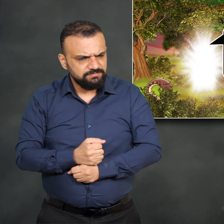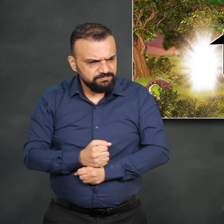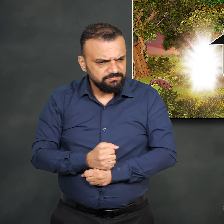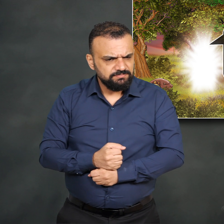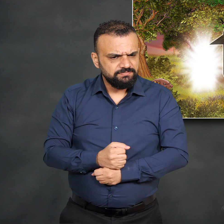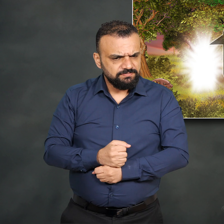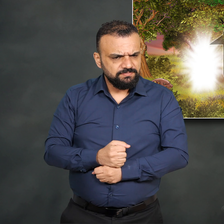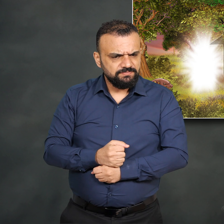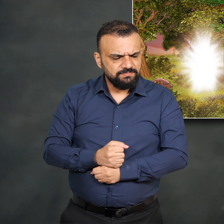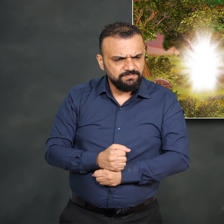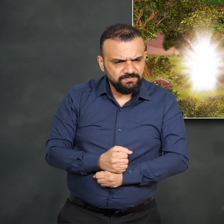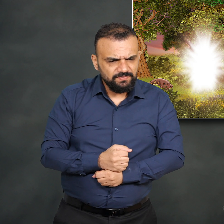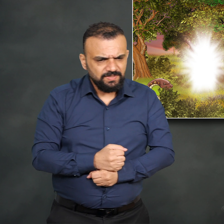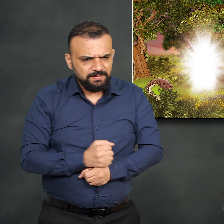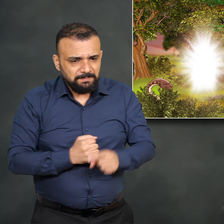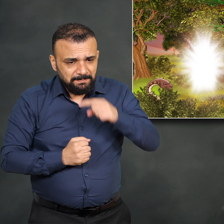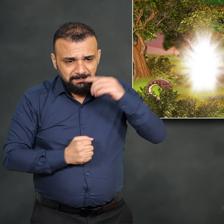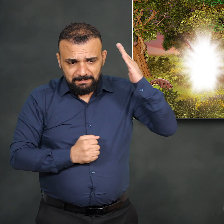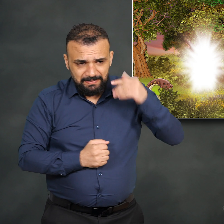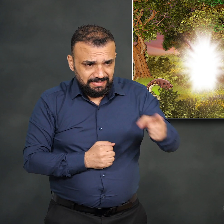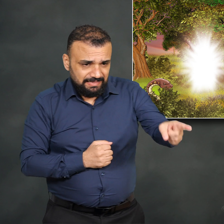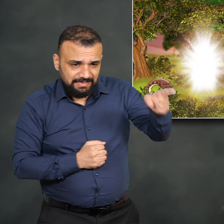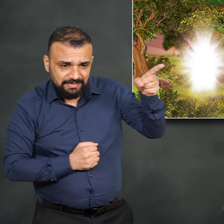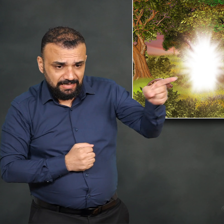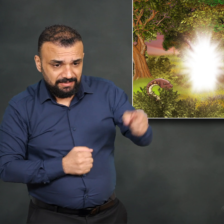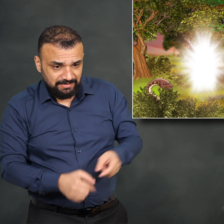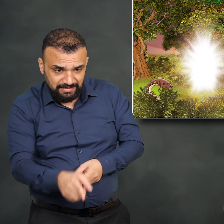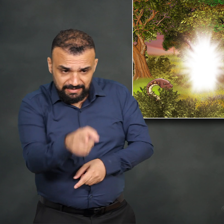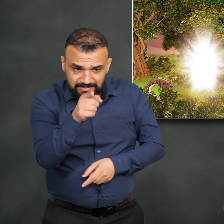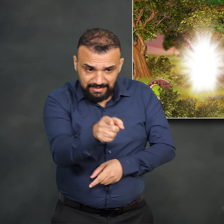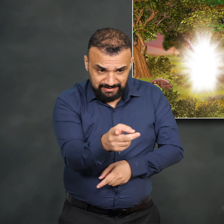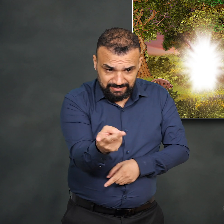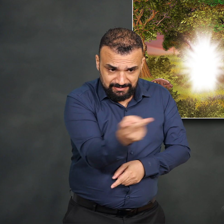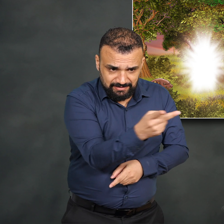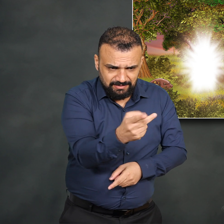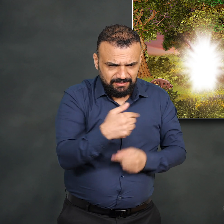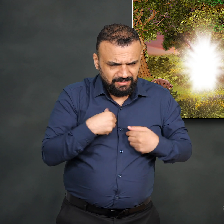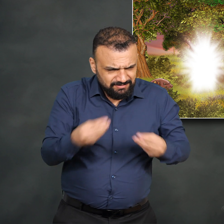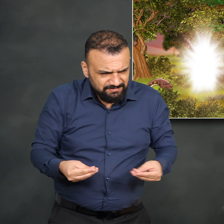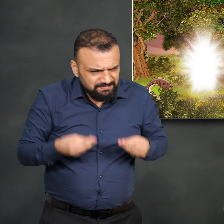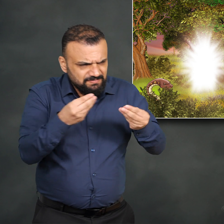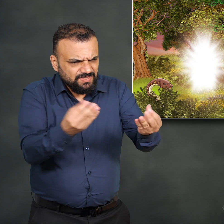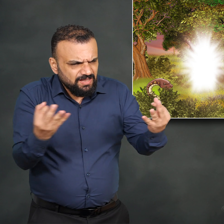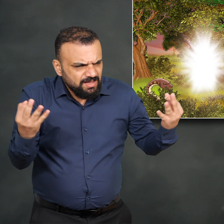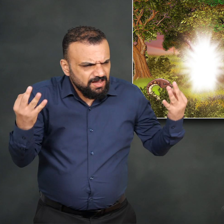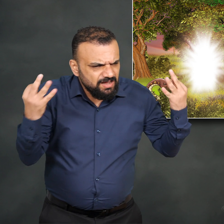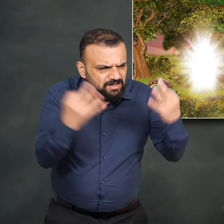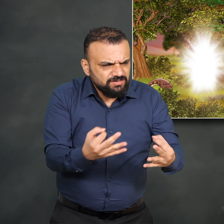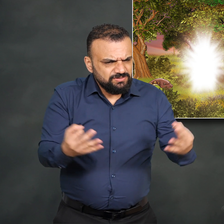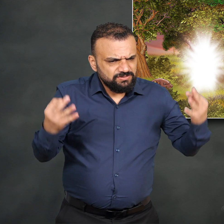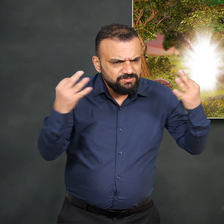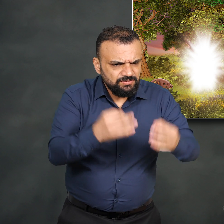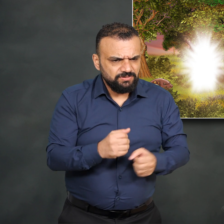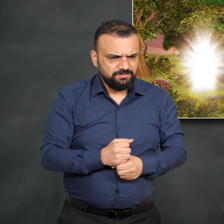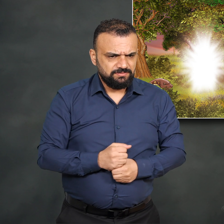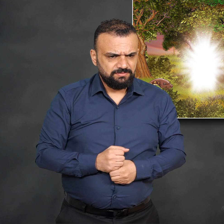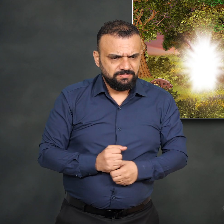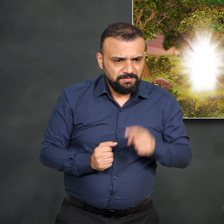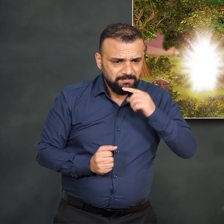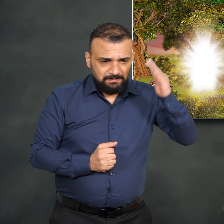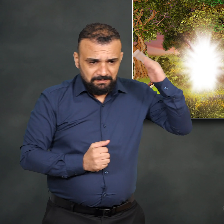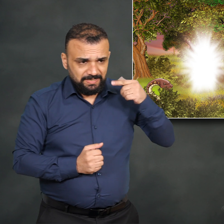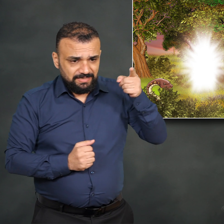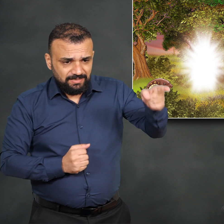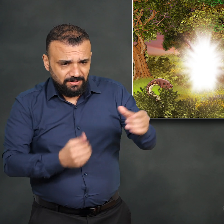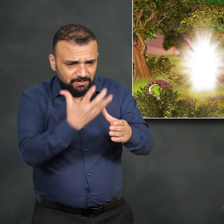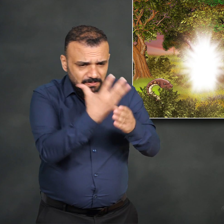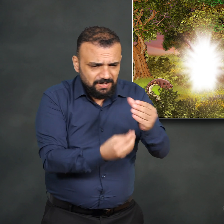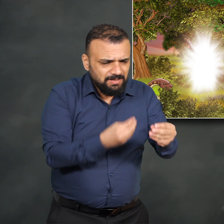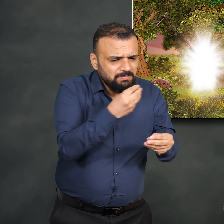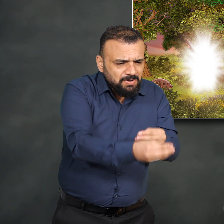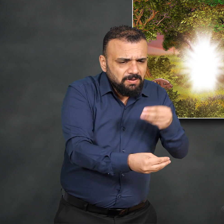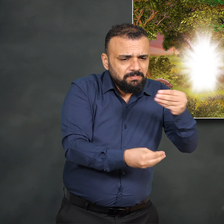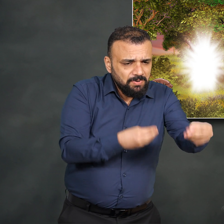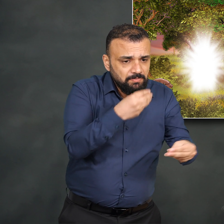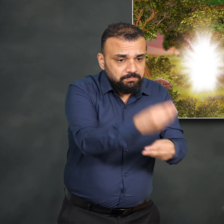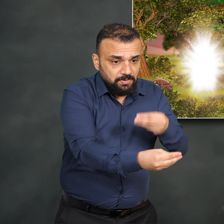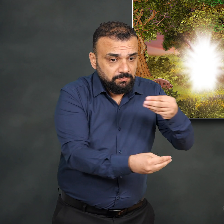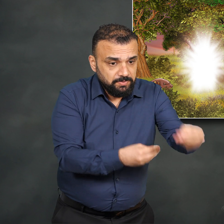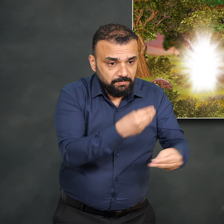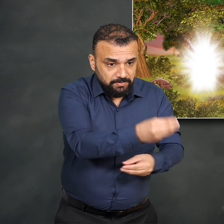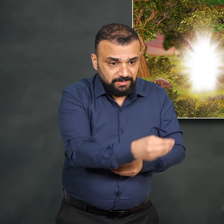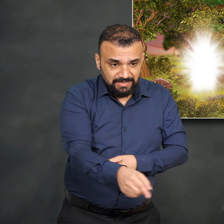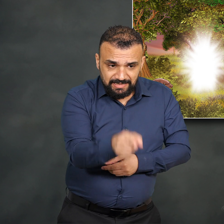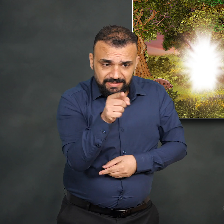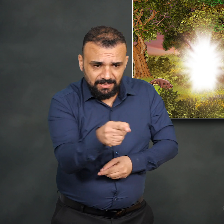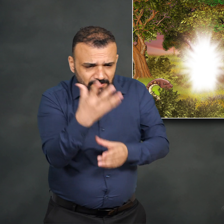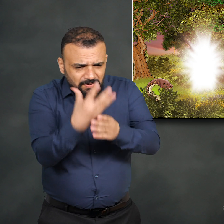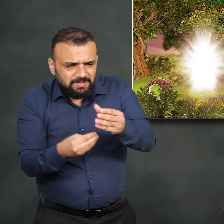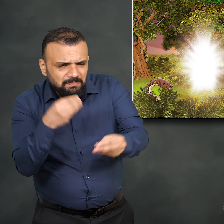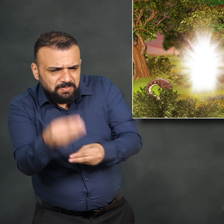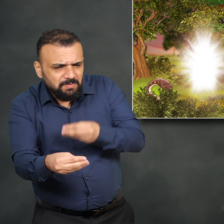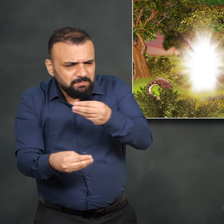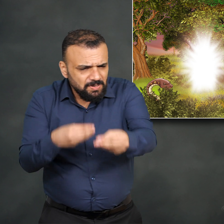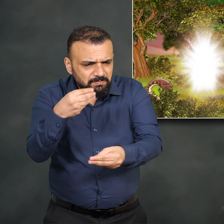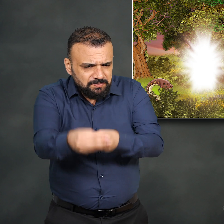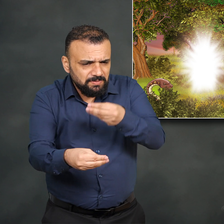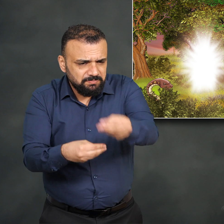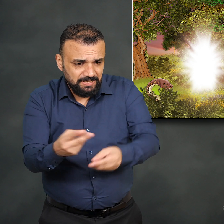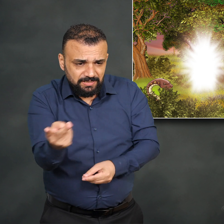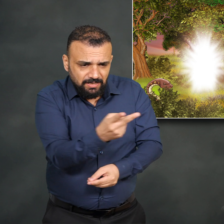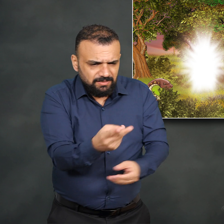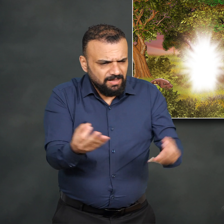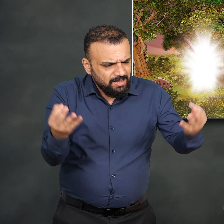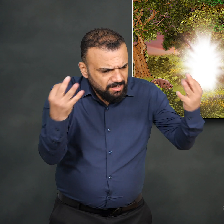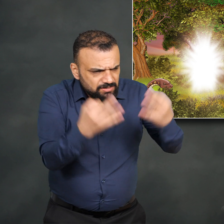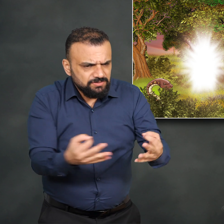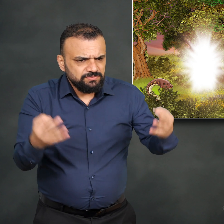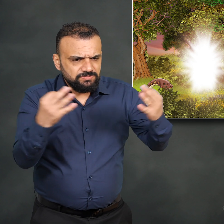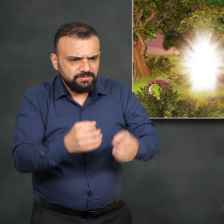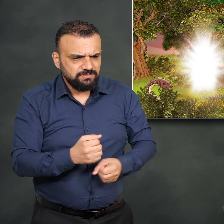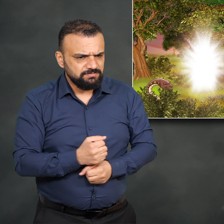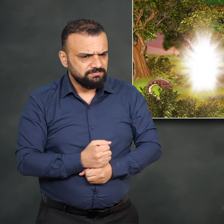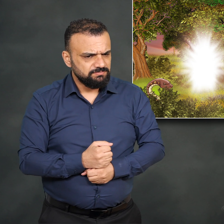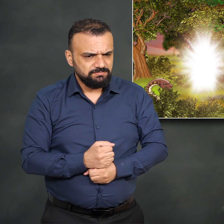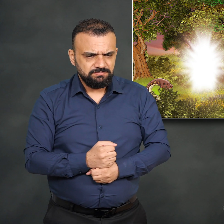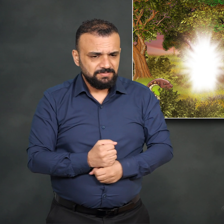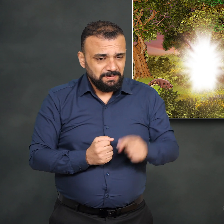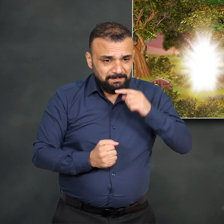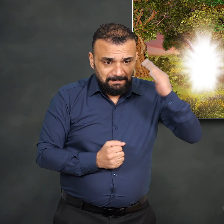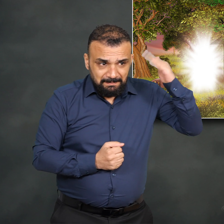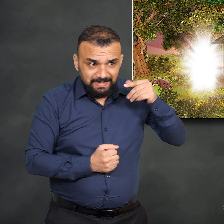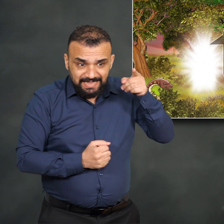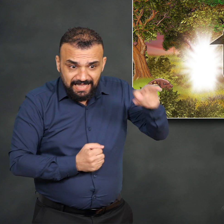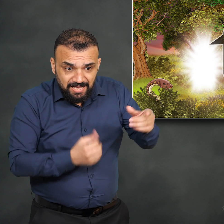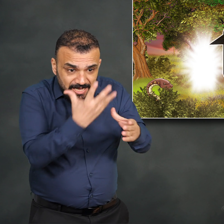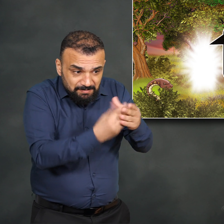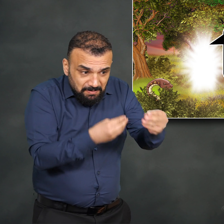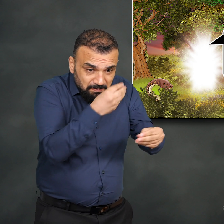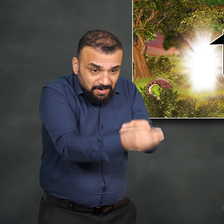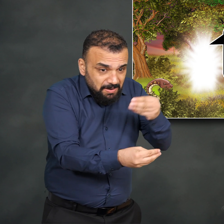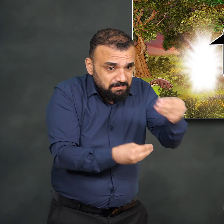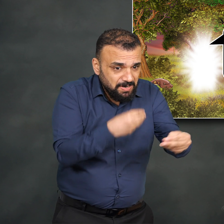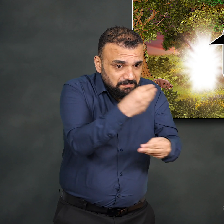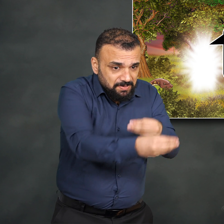On your belly will you go, and dust you will eat, all the days of your life.